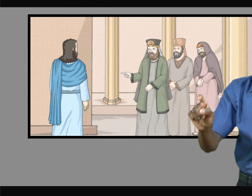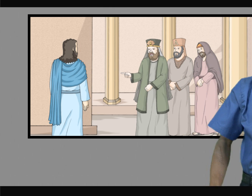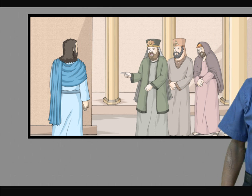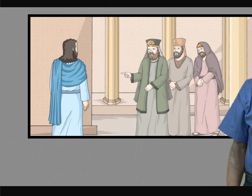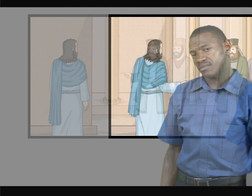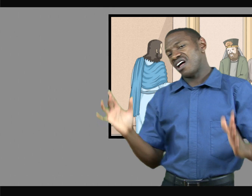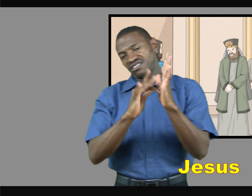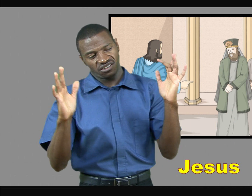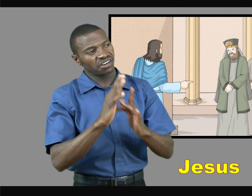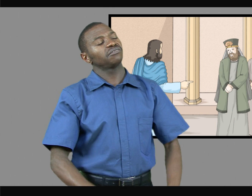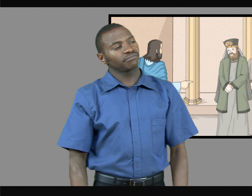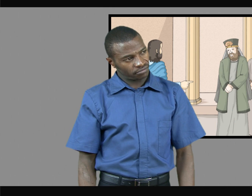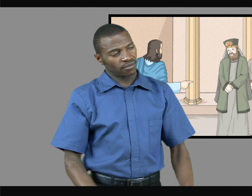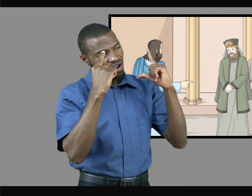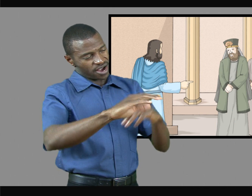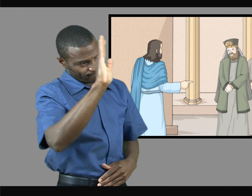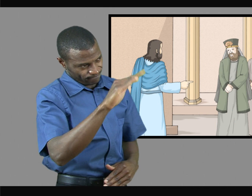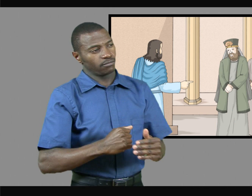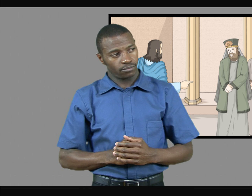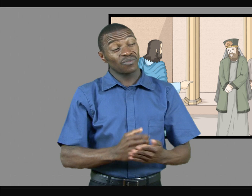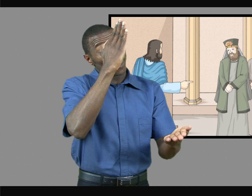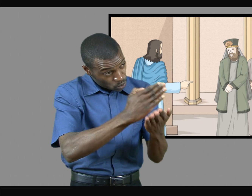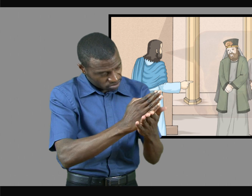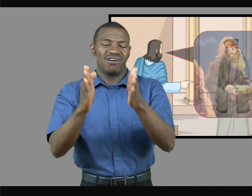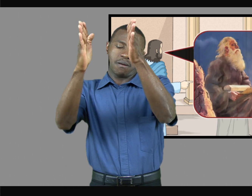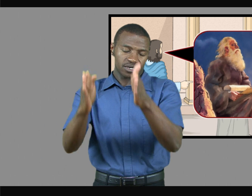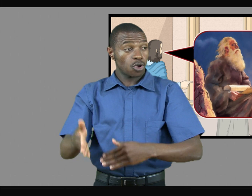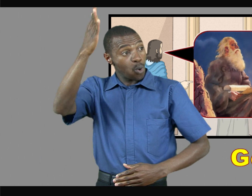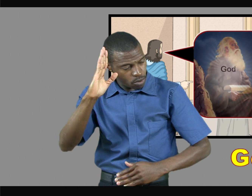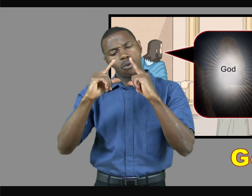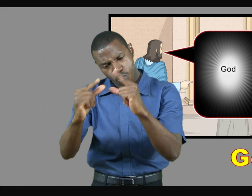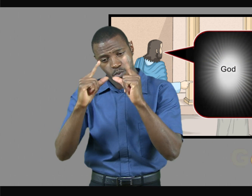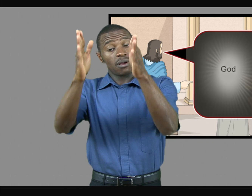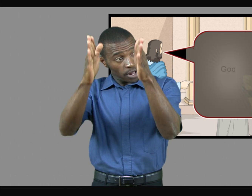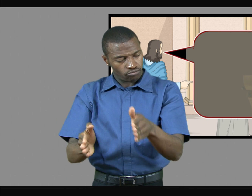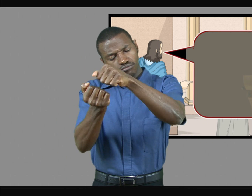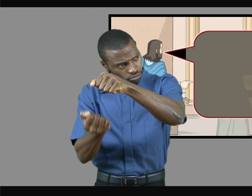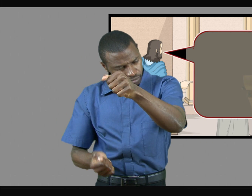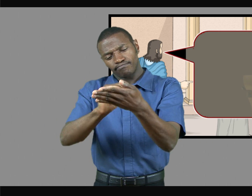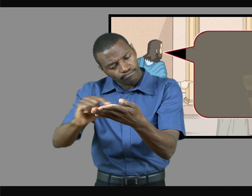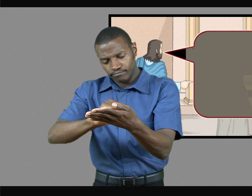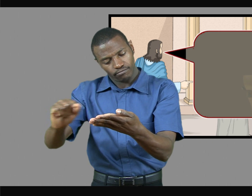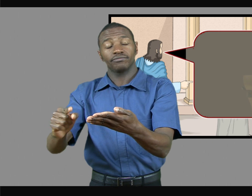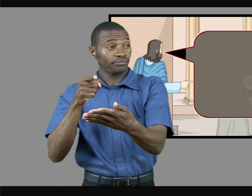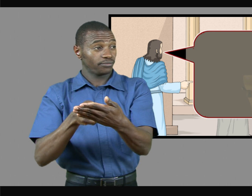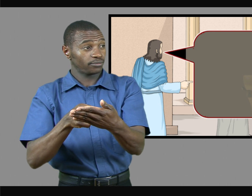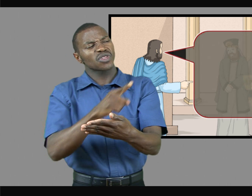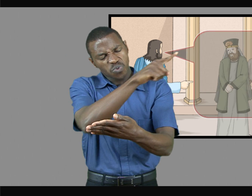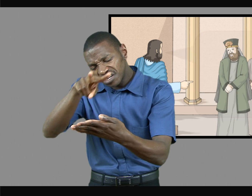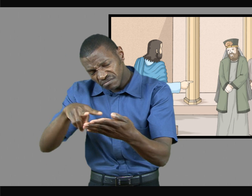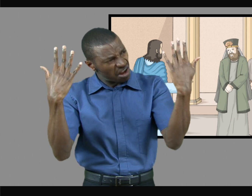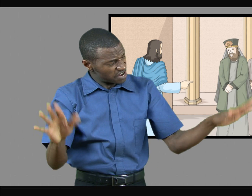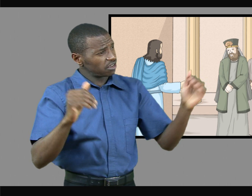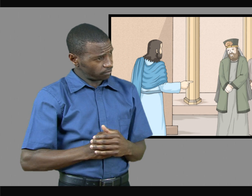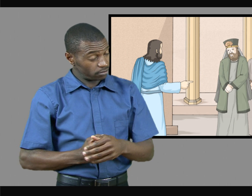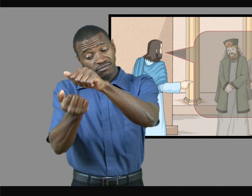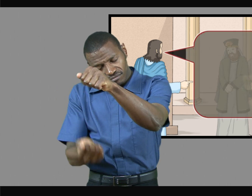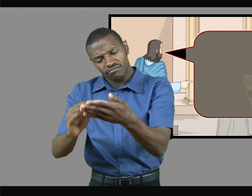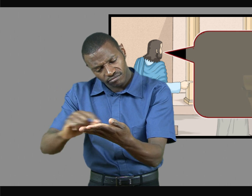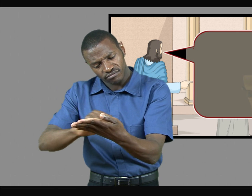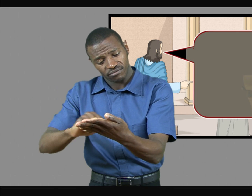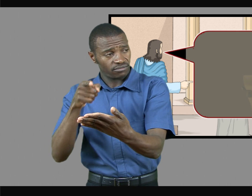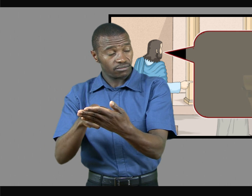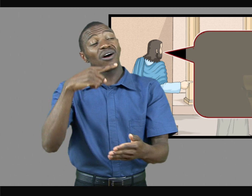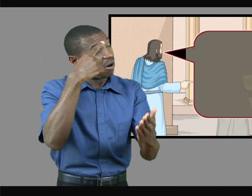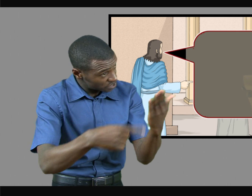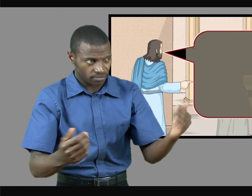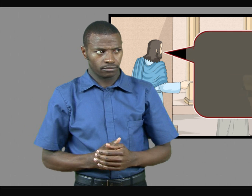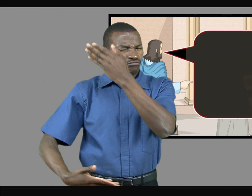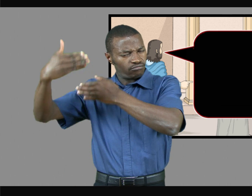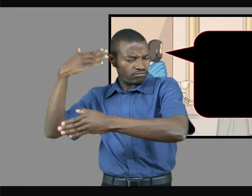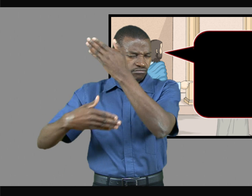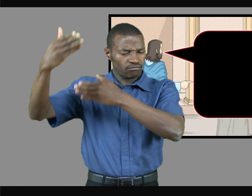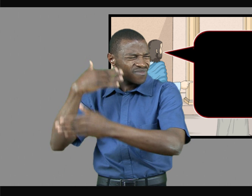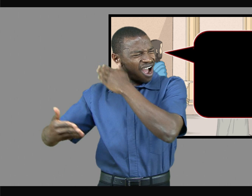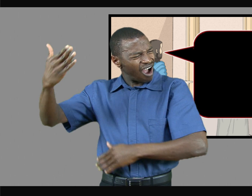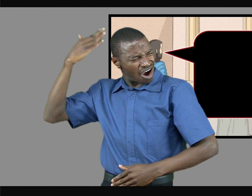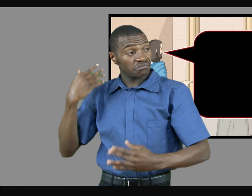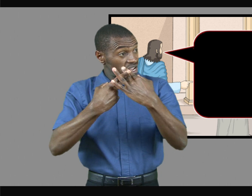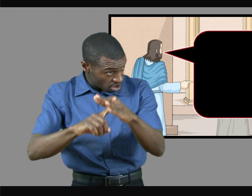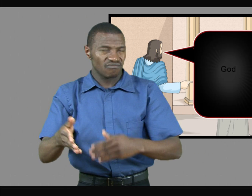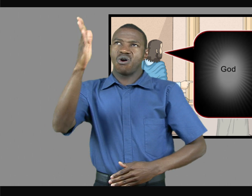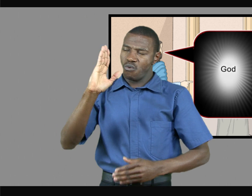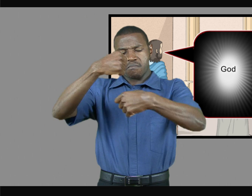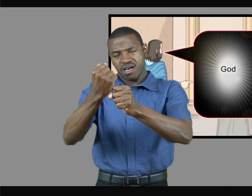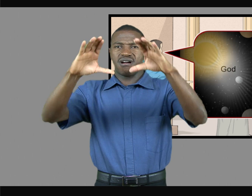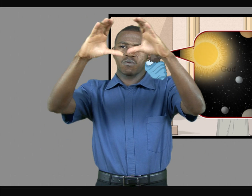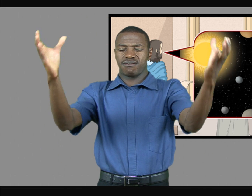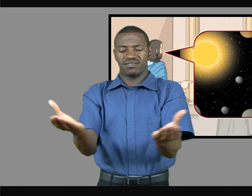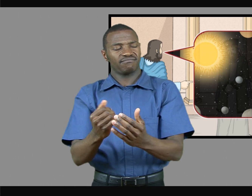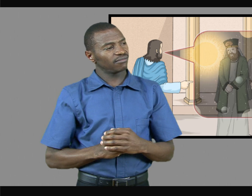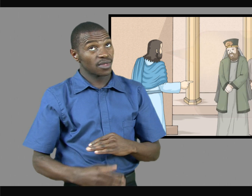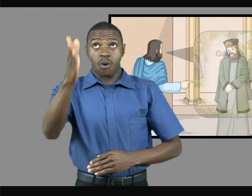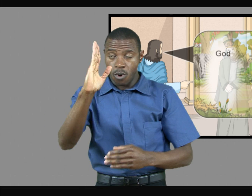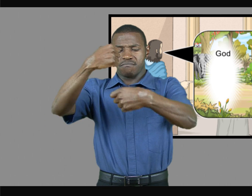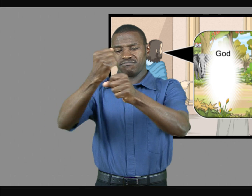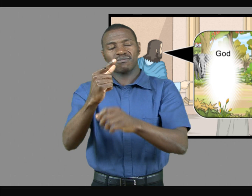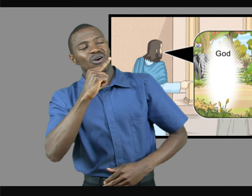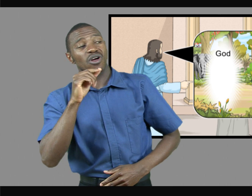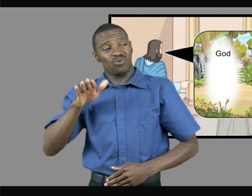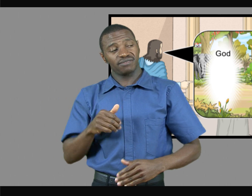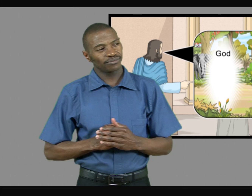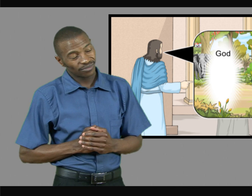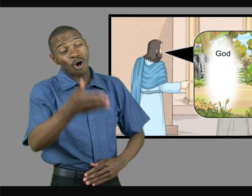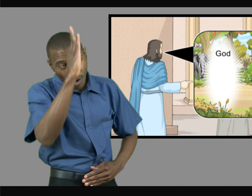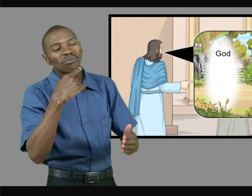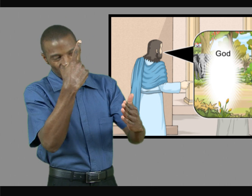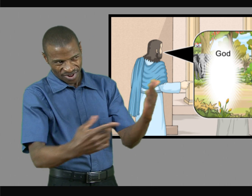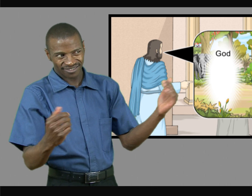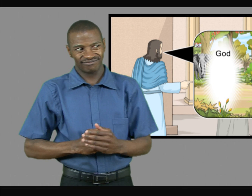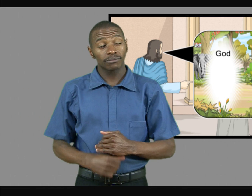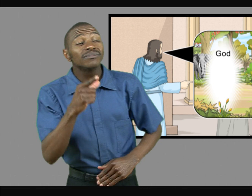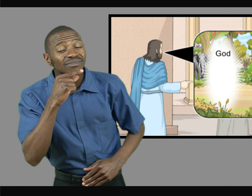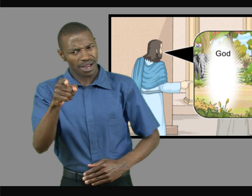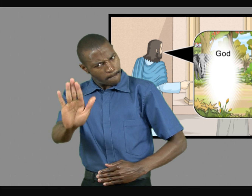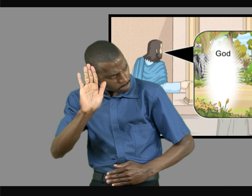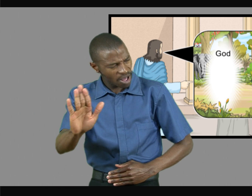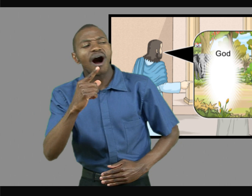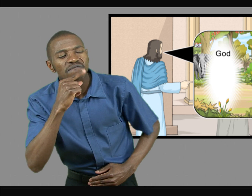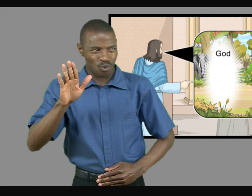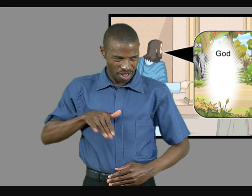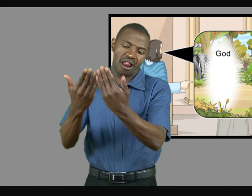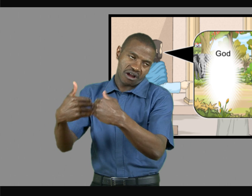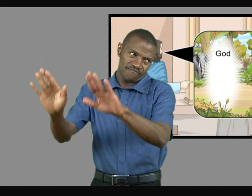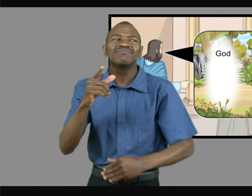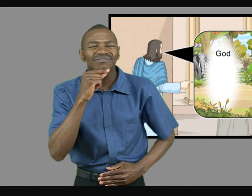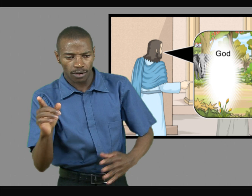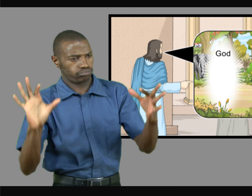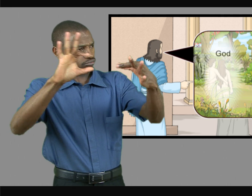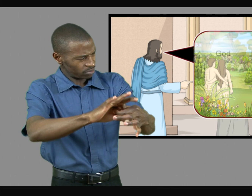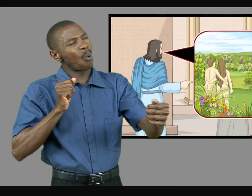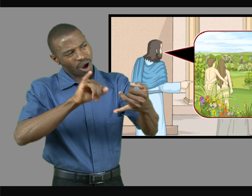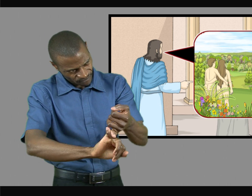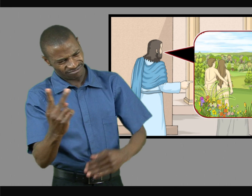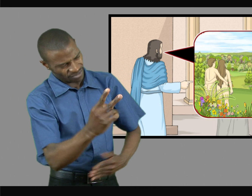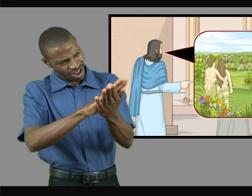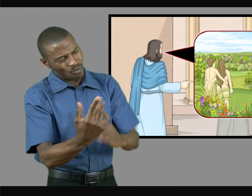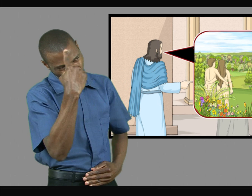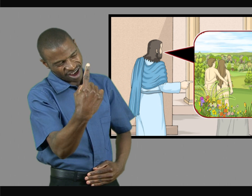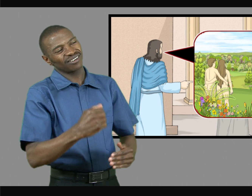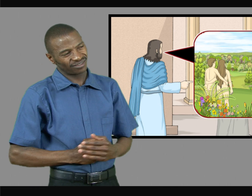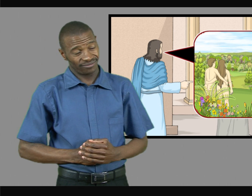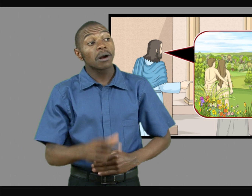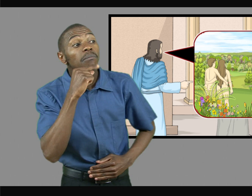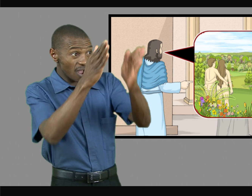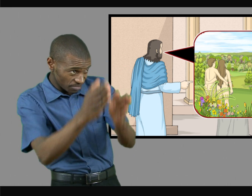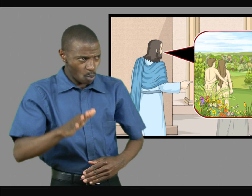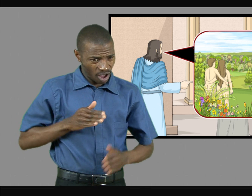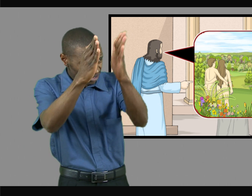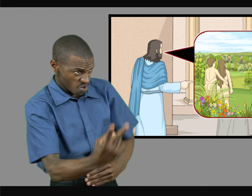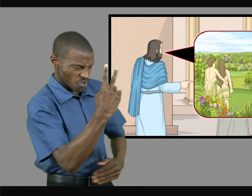Jesus answered, “Have you not read that from the beginning the Creator ‘made them male and female,’ and said, ‘For this reason a man will leave his father and mother and be united to his wife, and the two will become one flesh’?